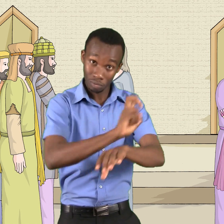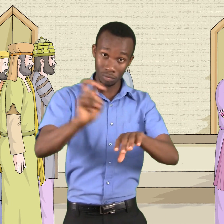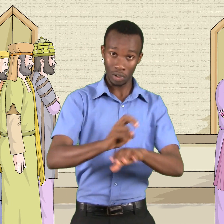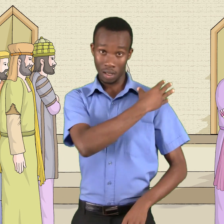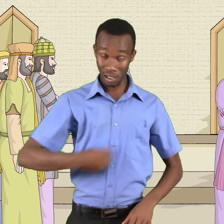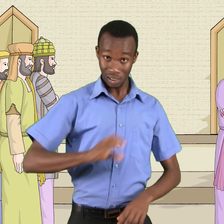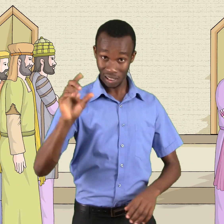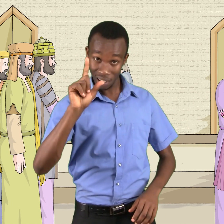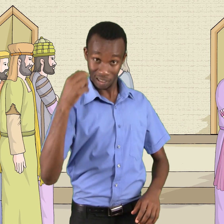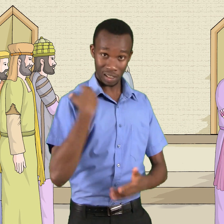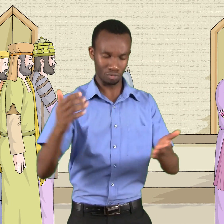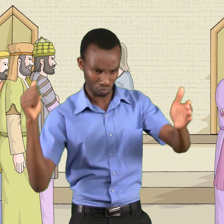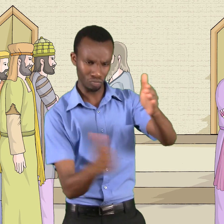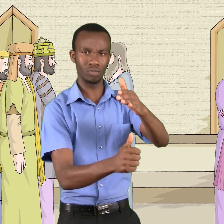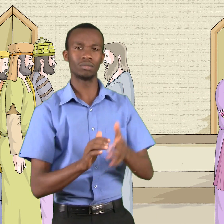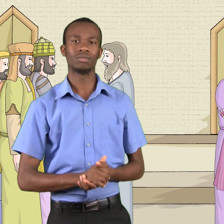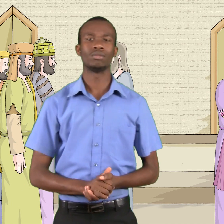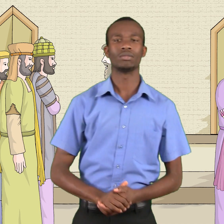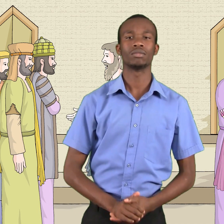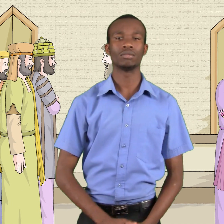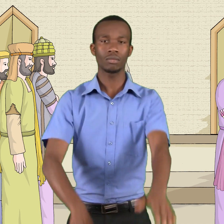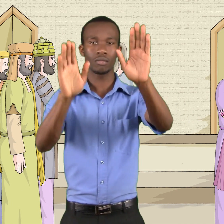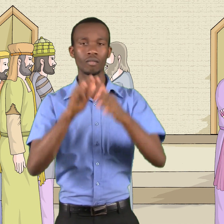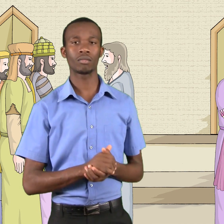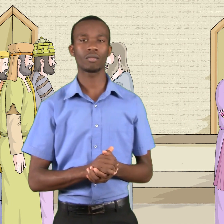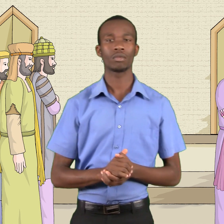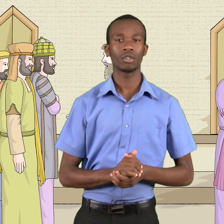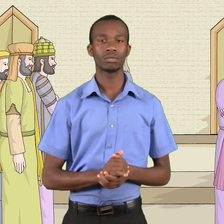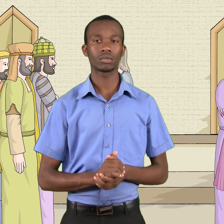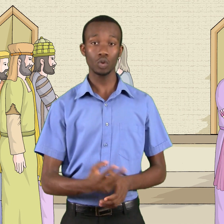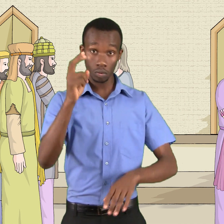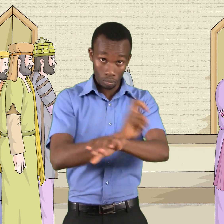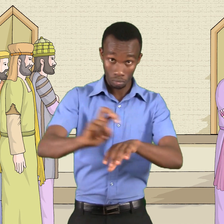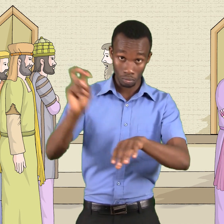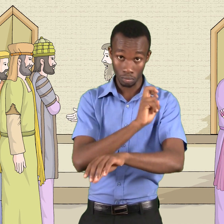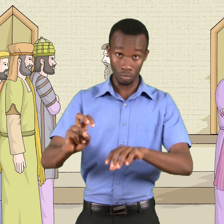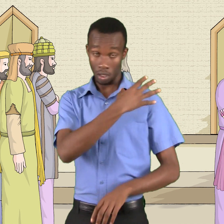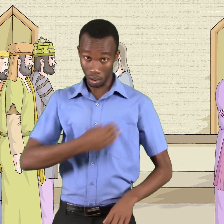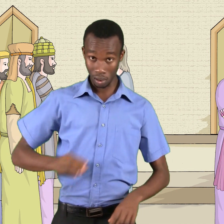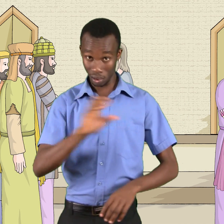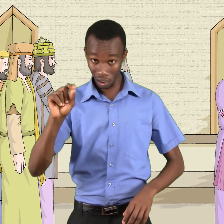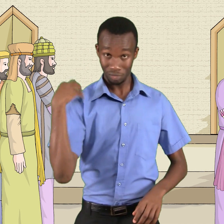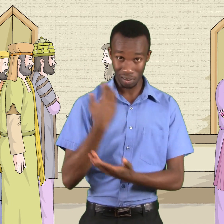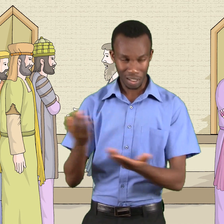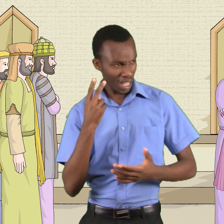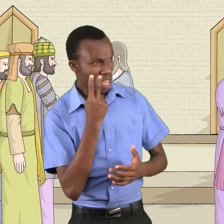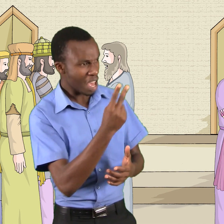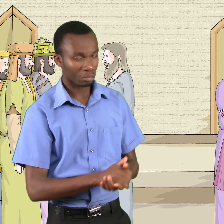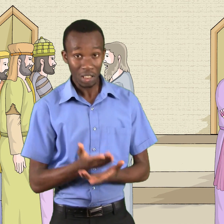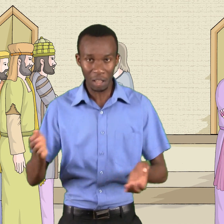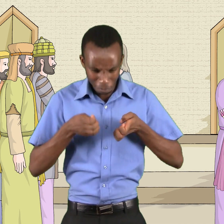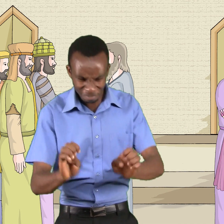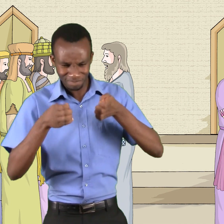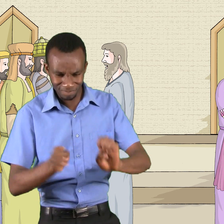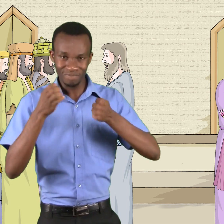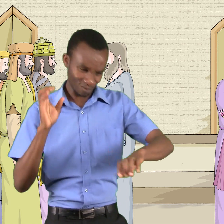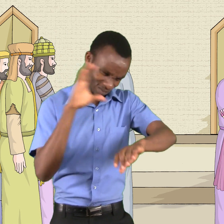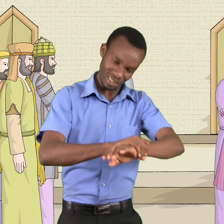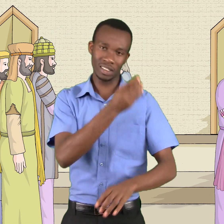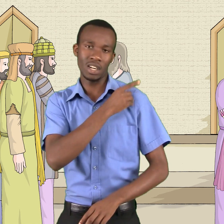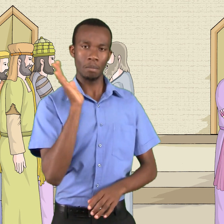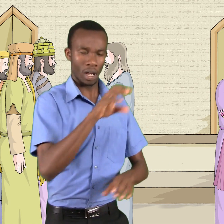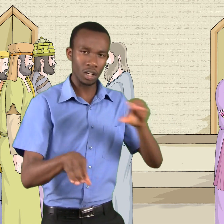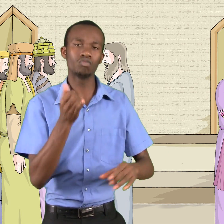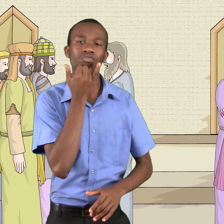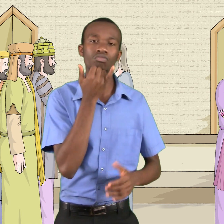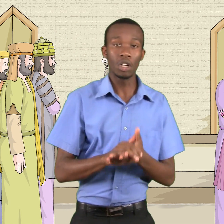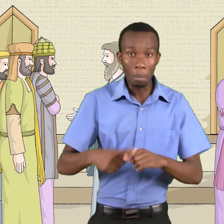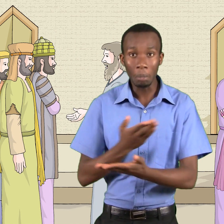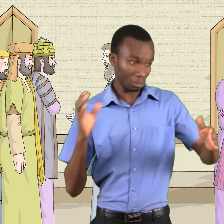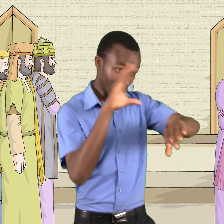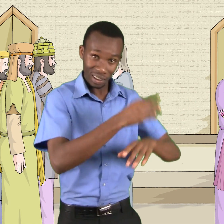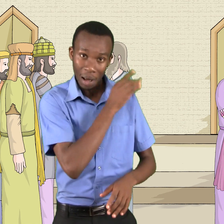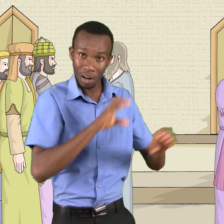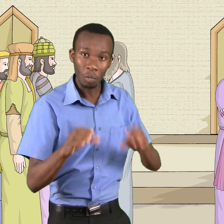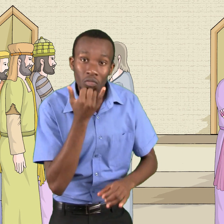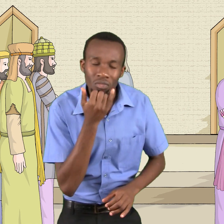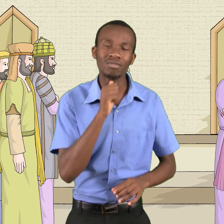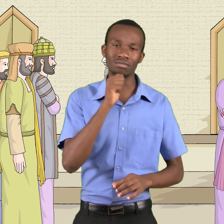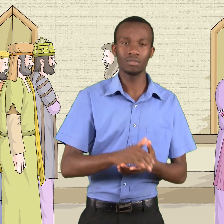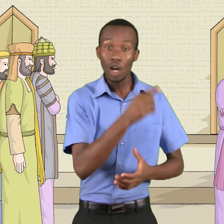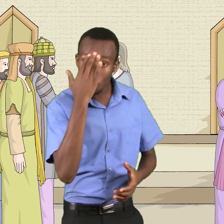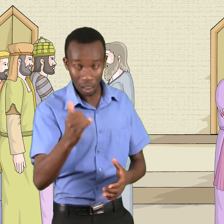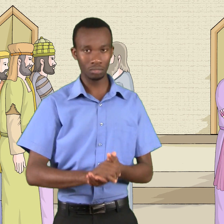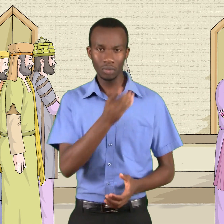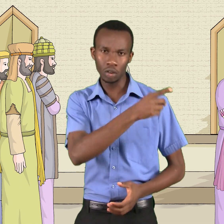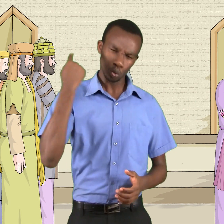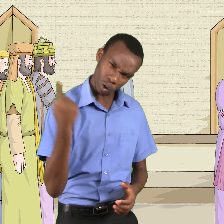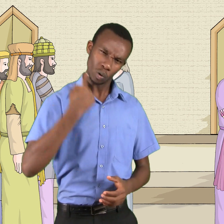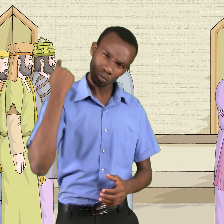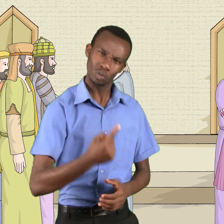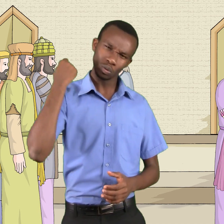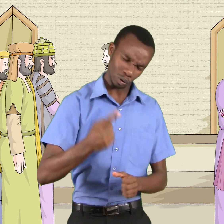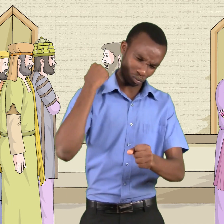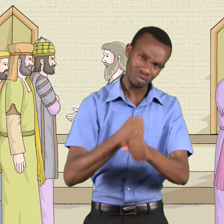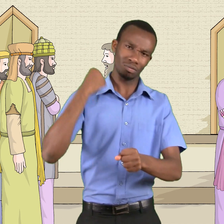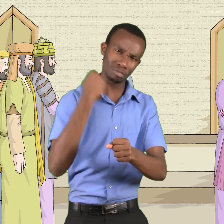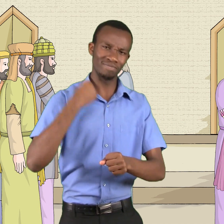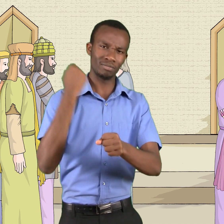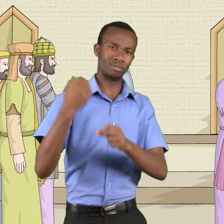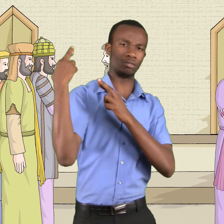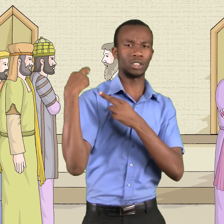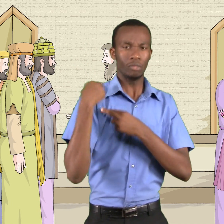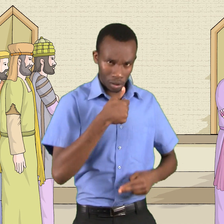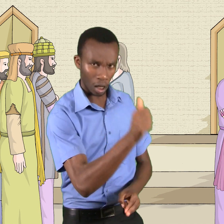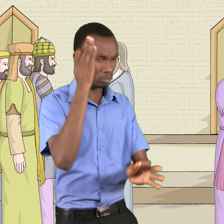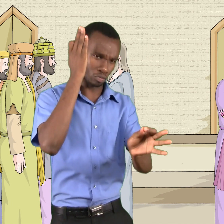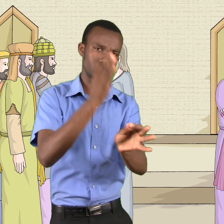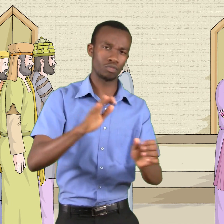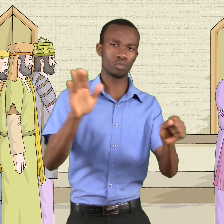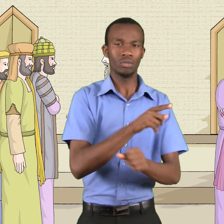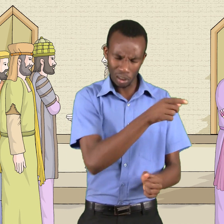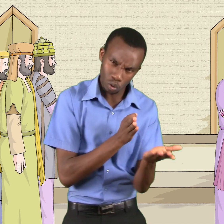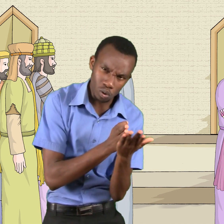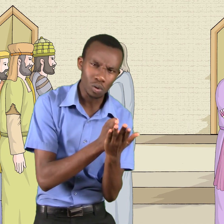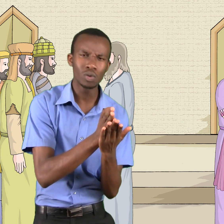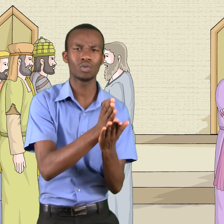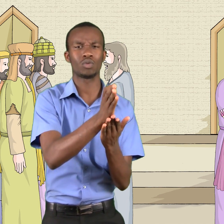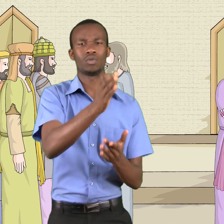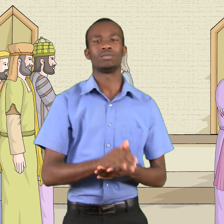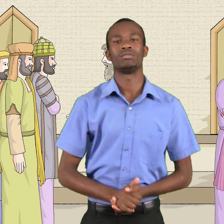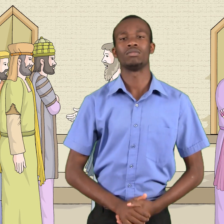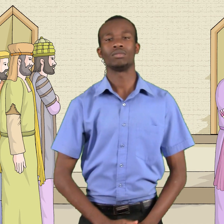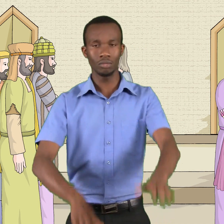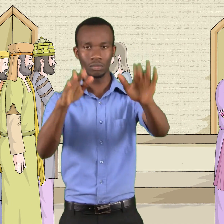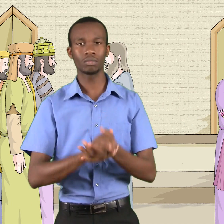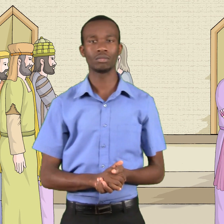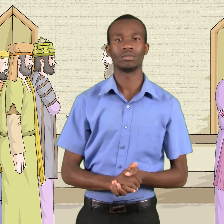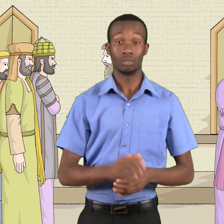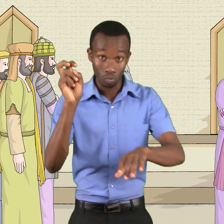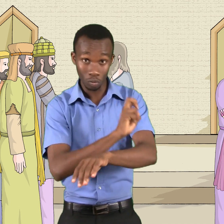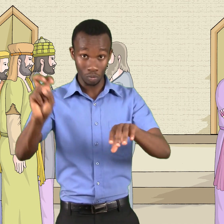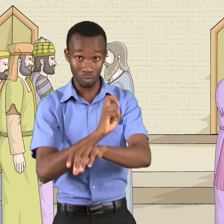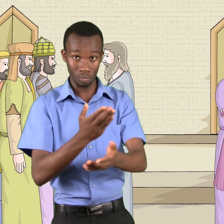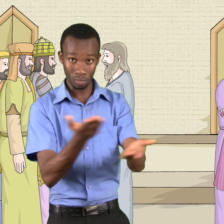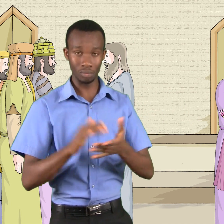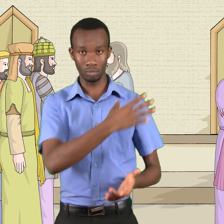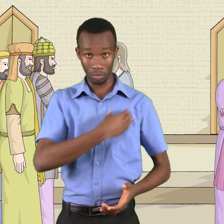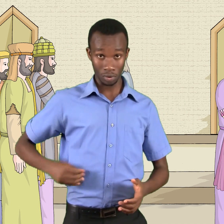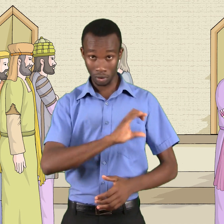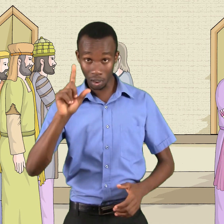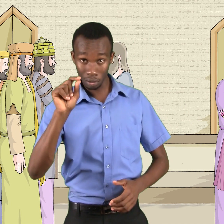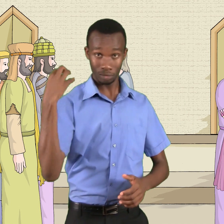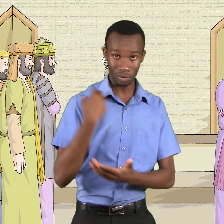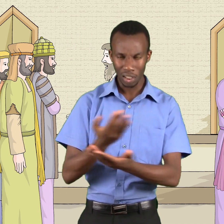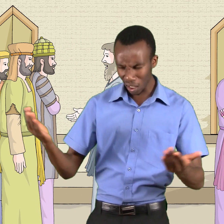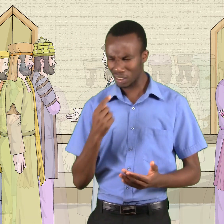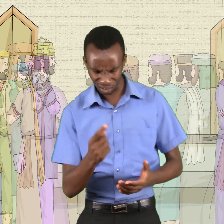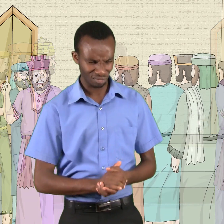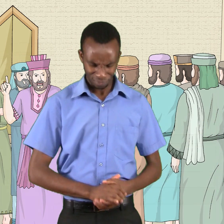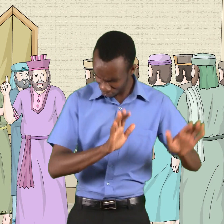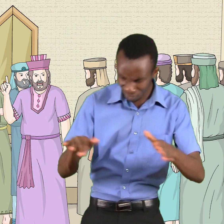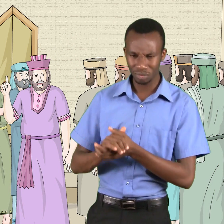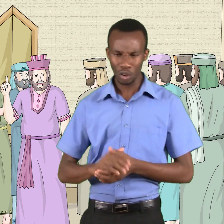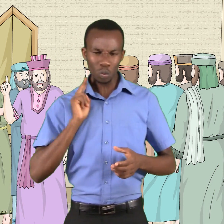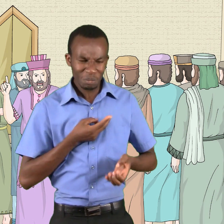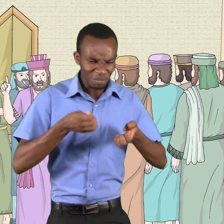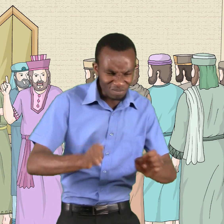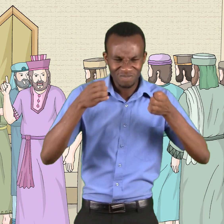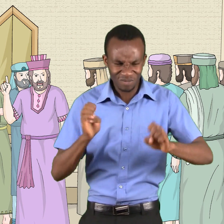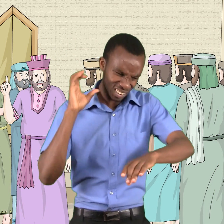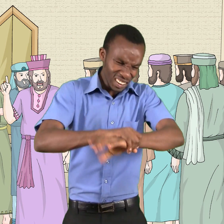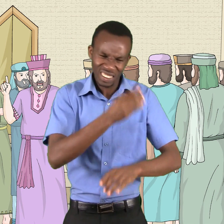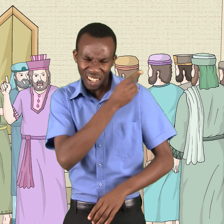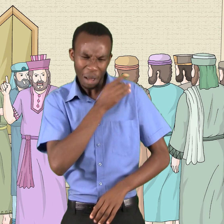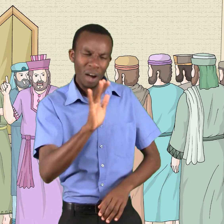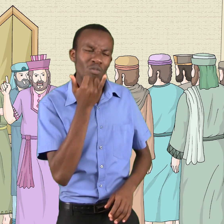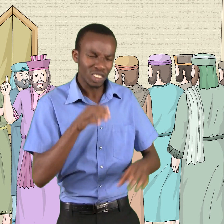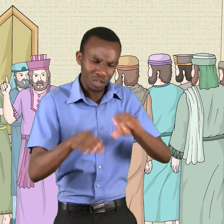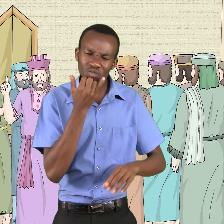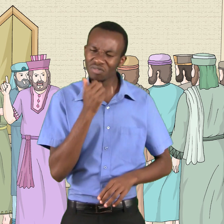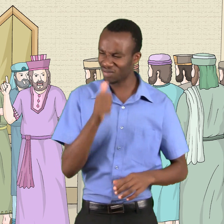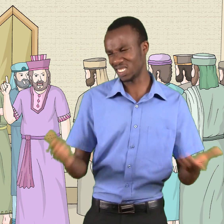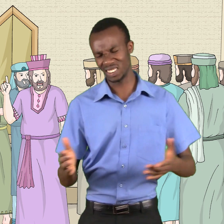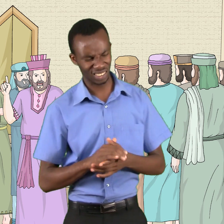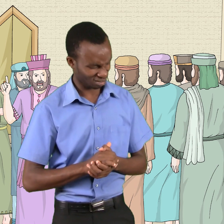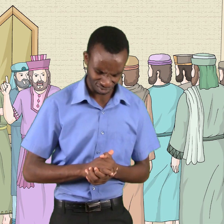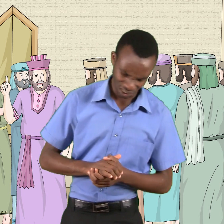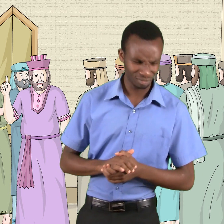Thus the administrators and satraps sought a charge against Daniel concerning the kingdom, but they could find no charge or corruption, because he was trustworthy, and no negligence or corruption was found in him.